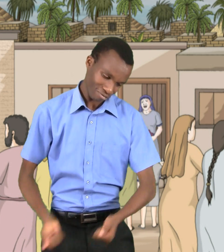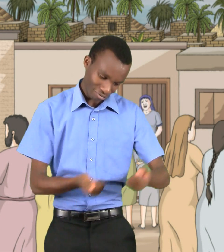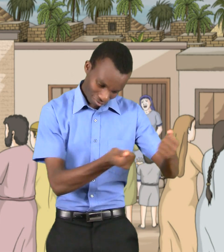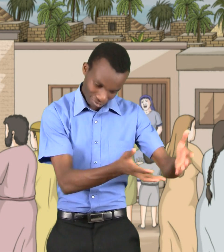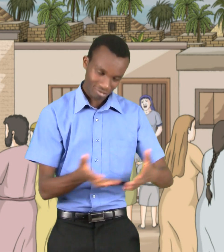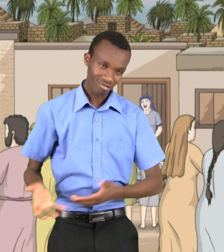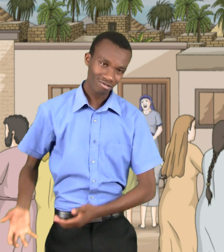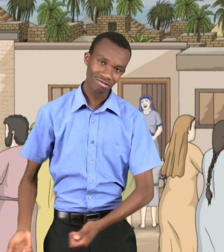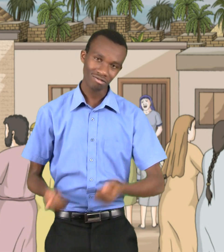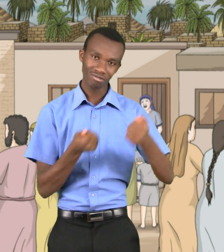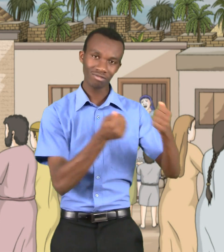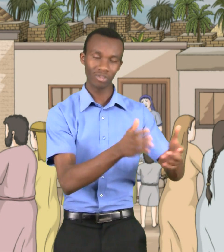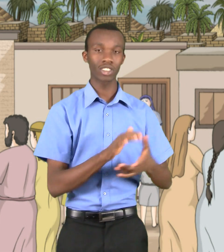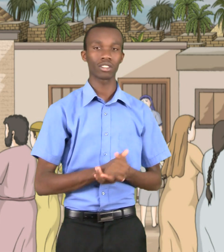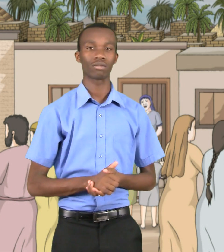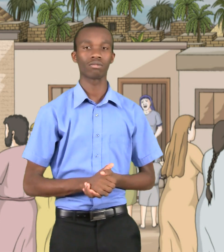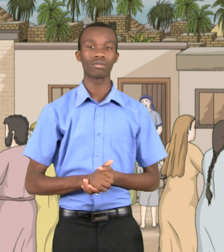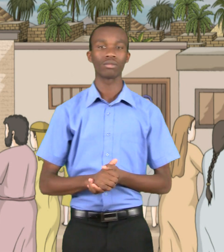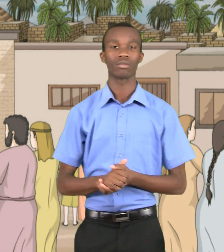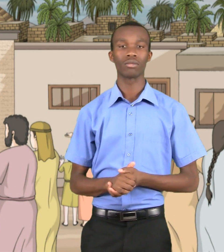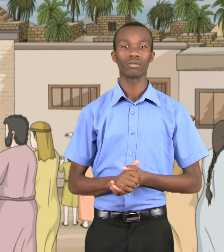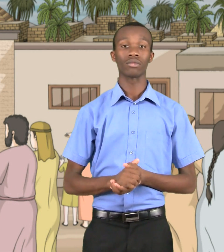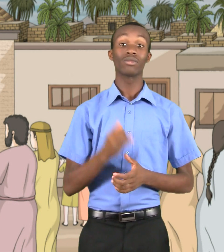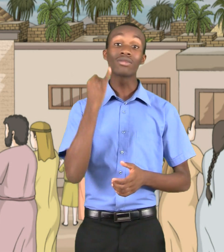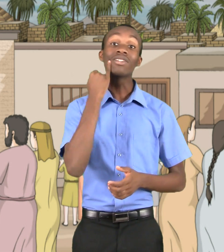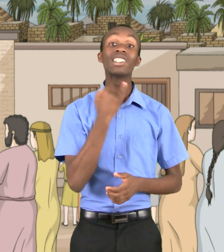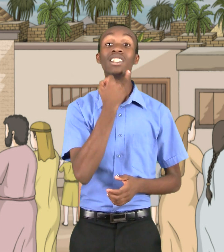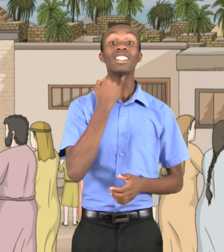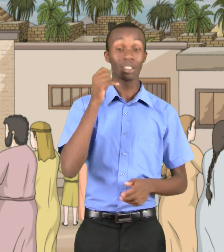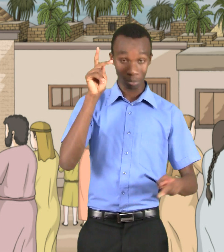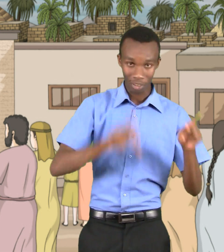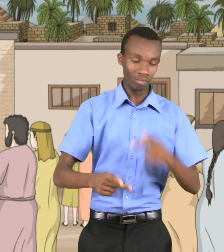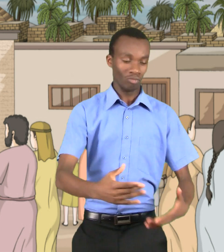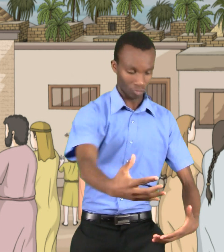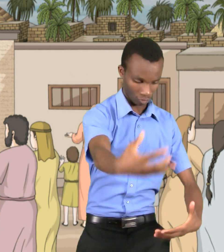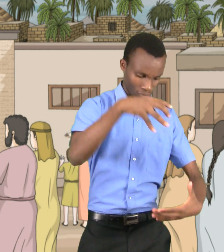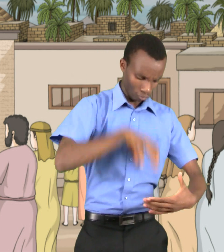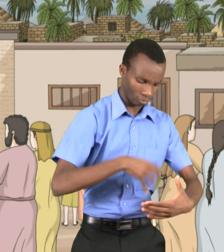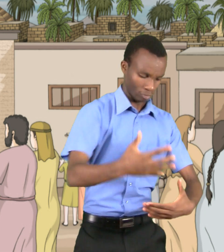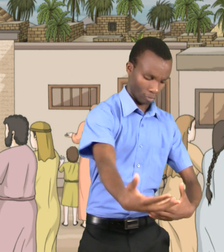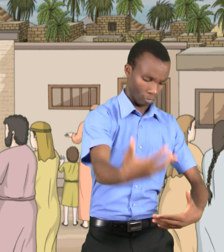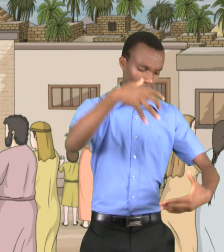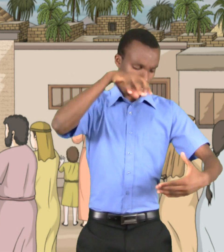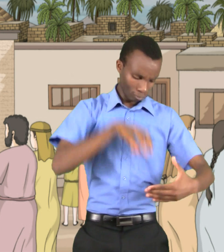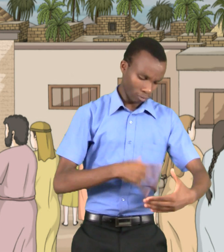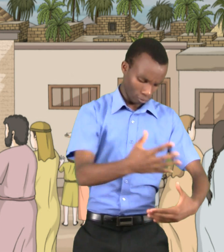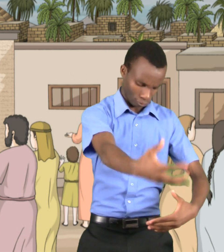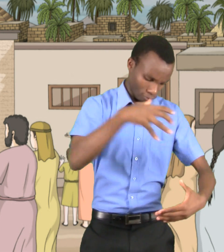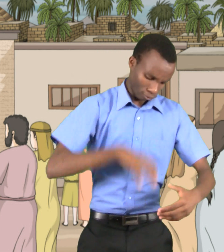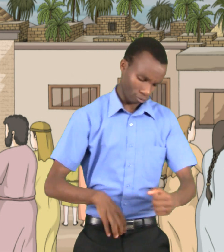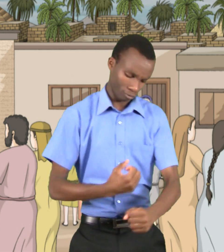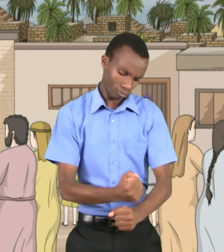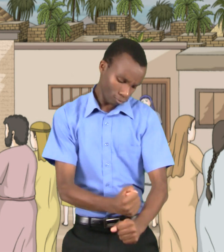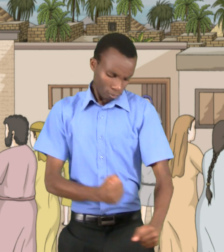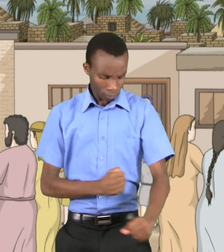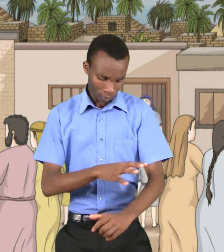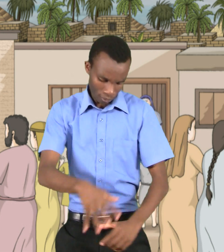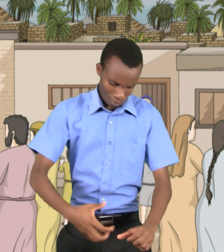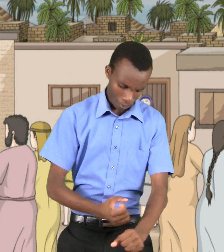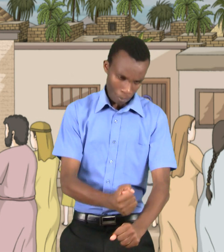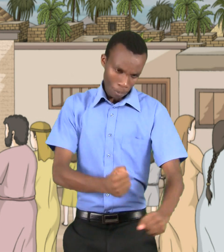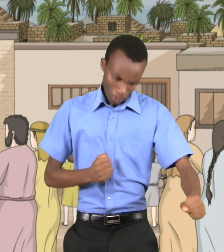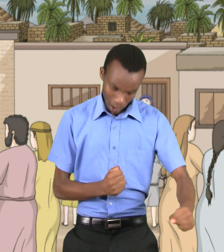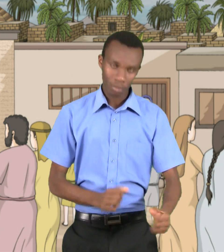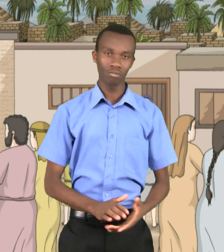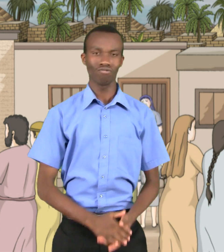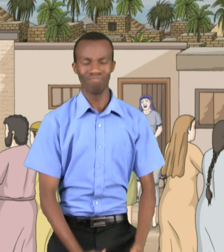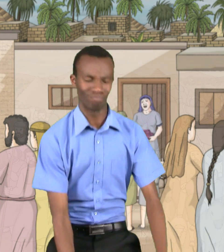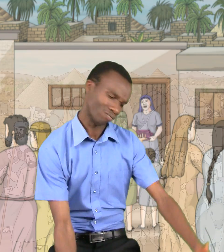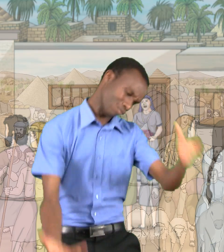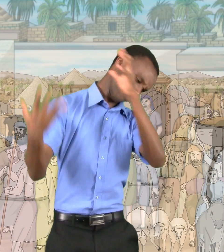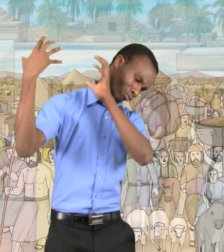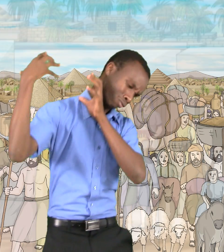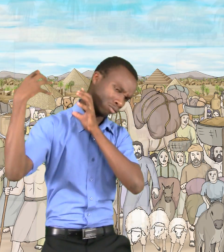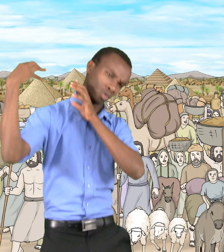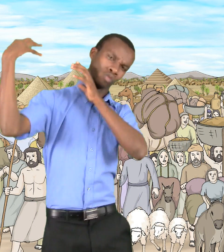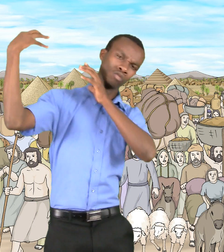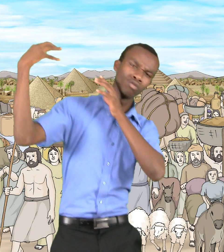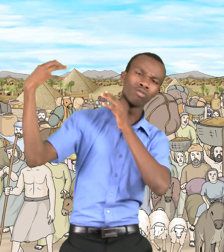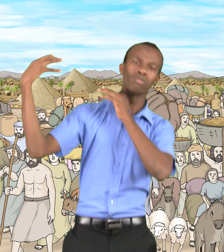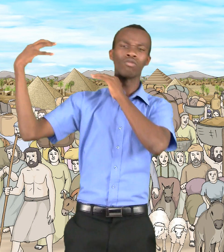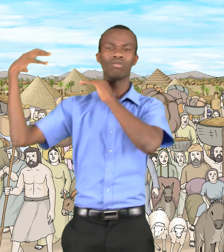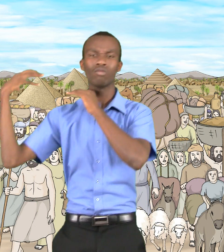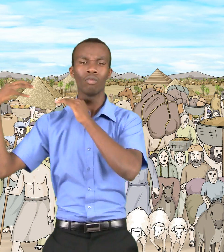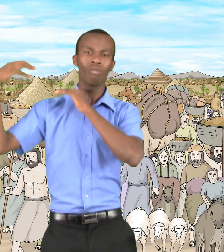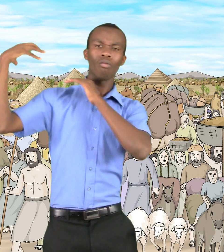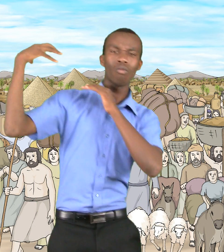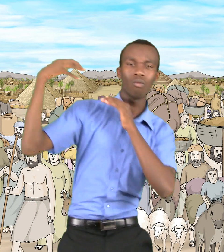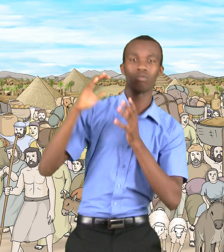In this way they plundered the Egyptians.